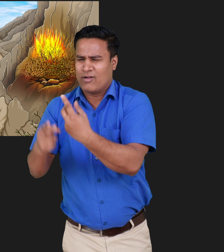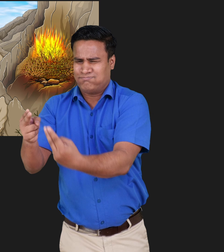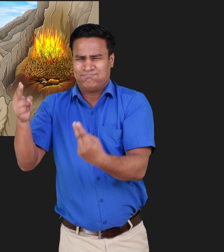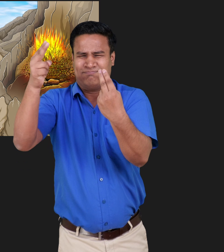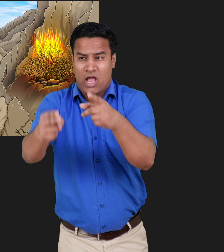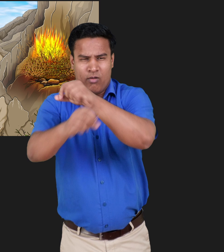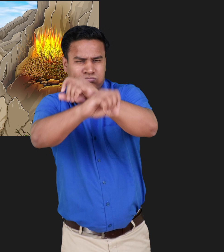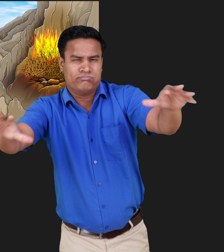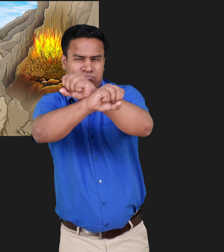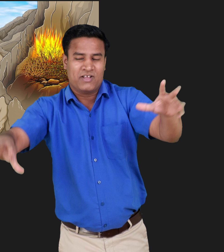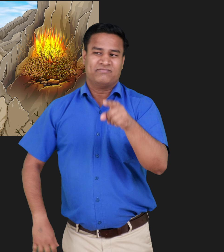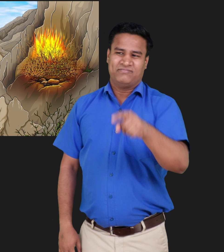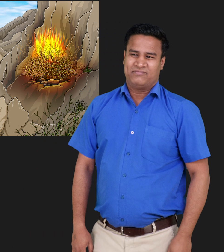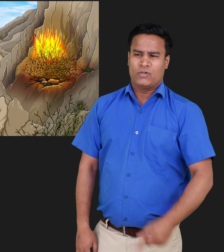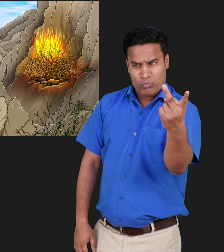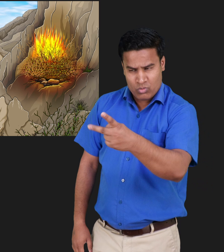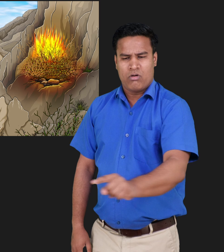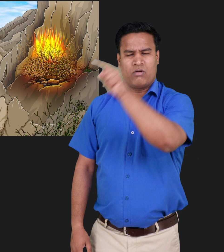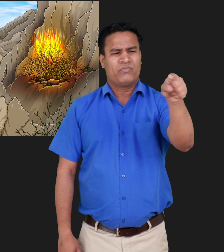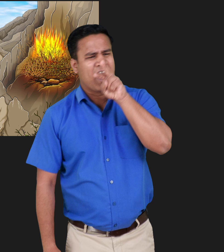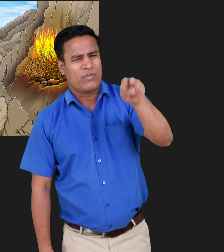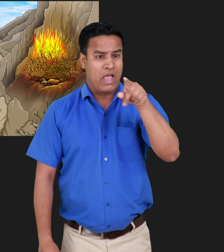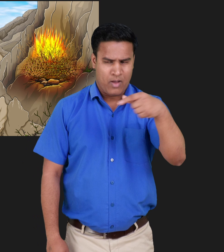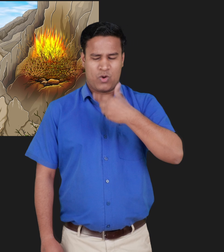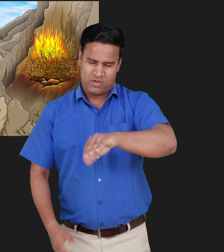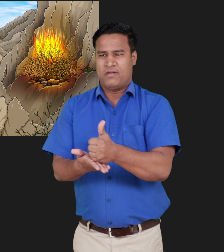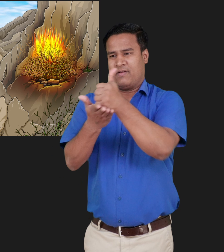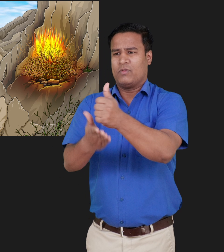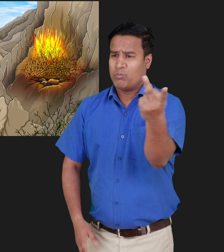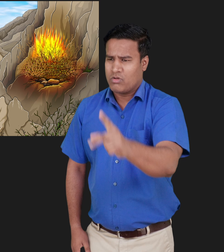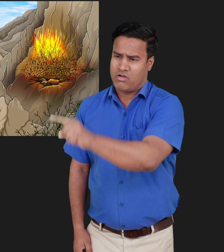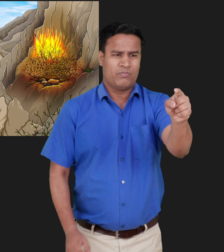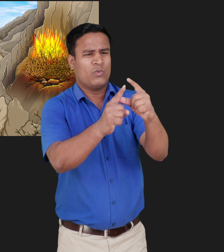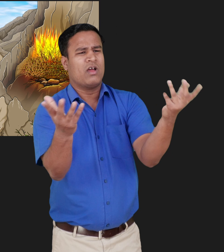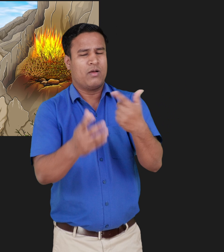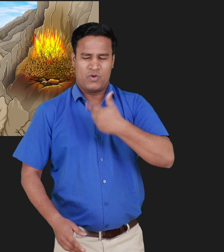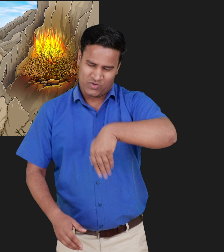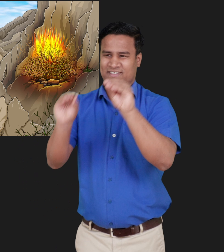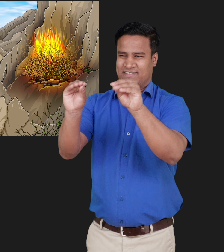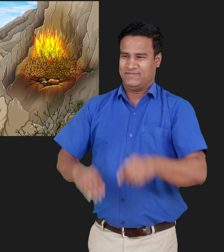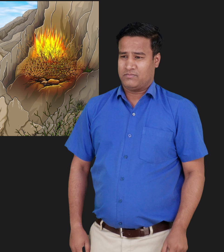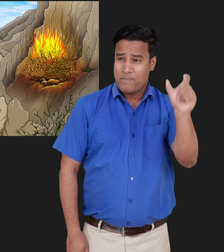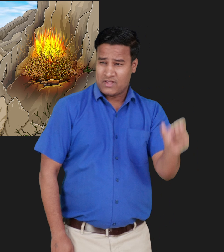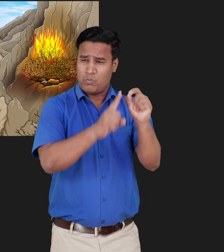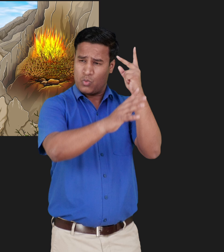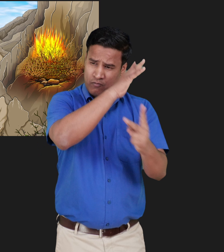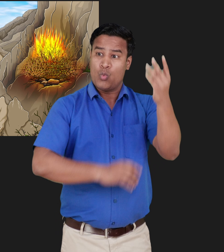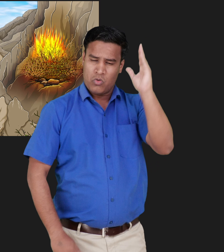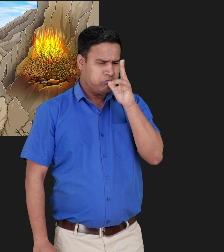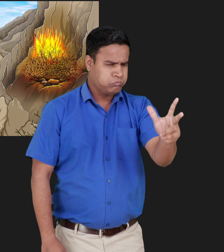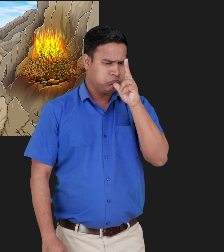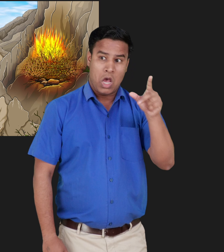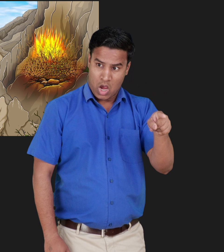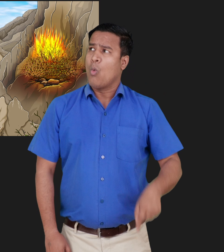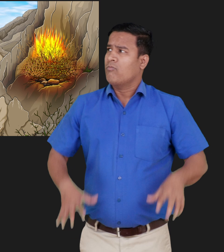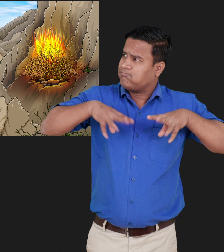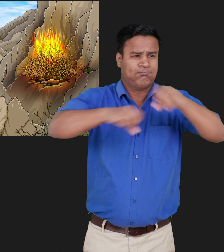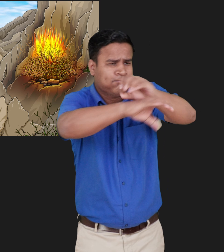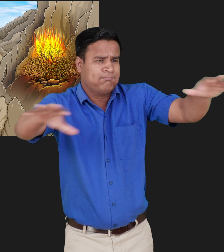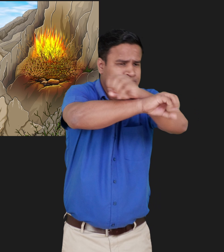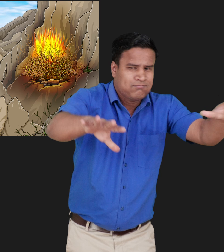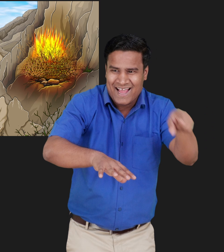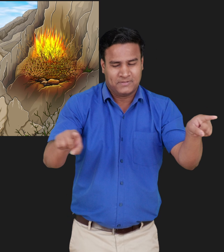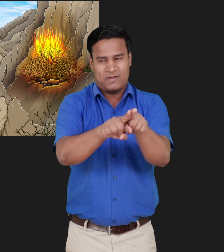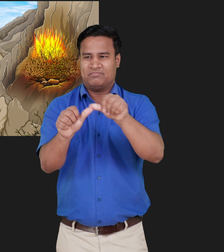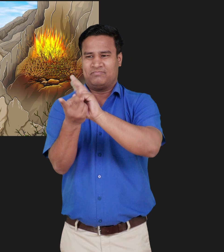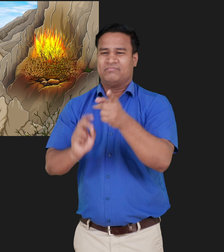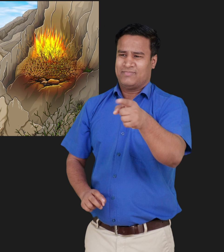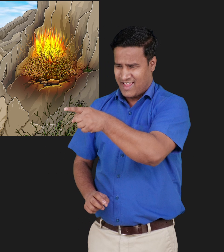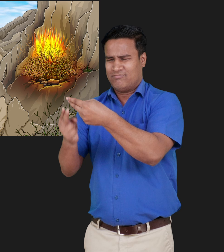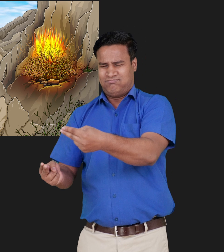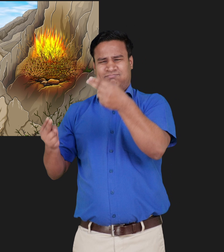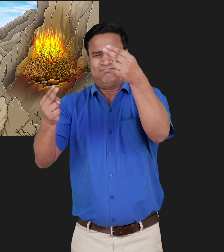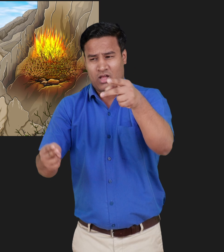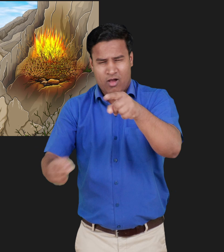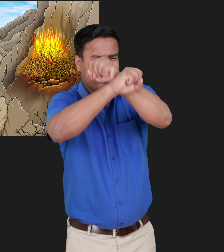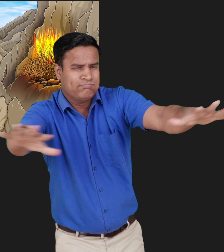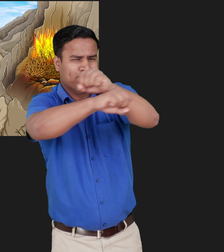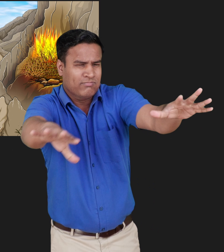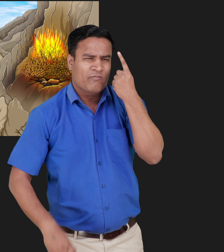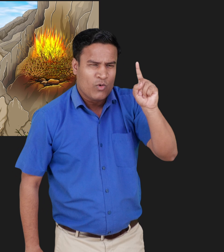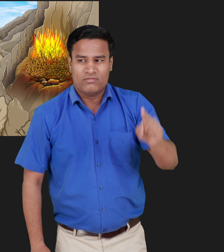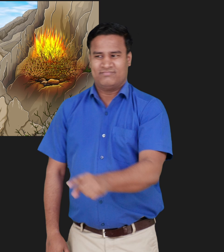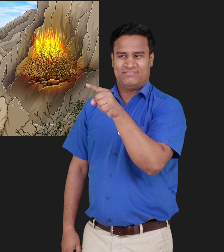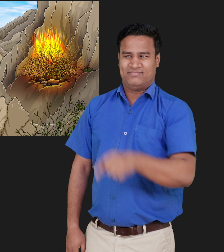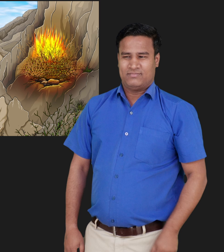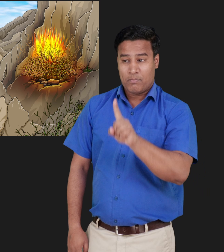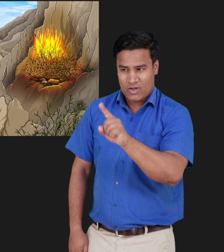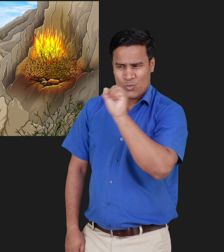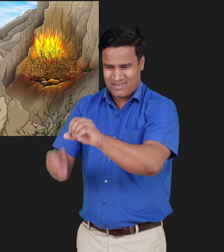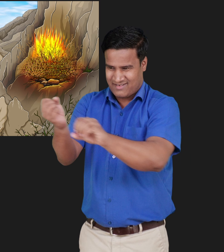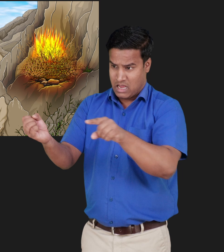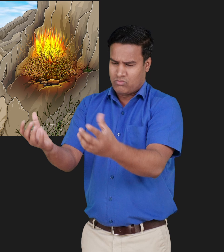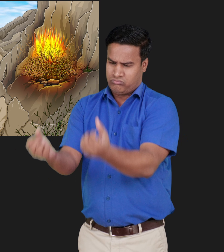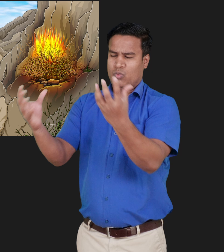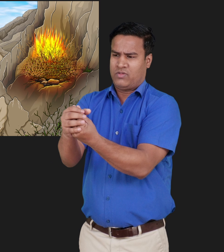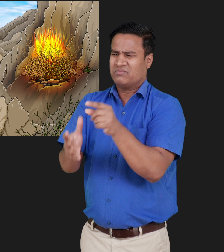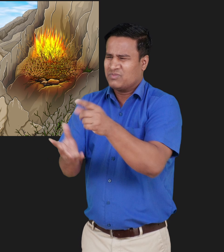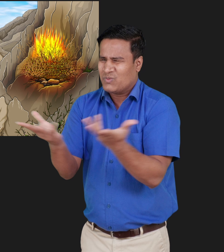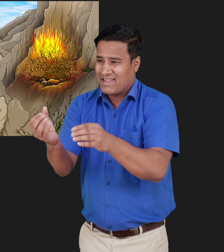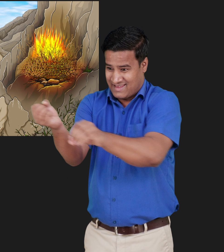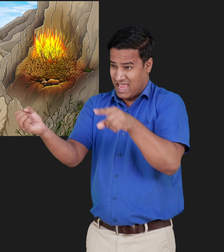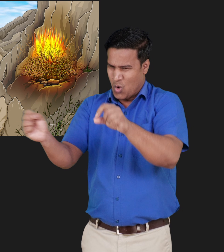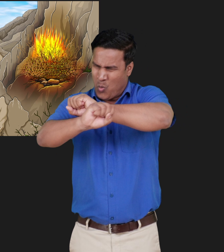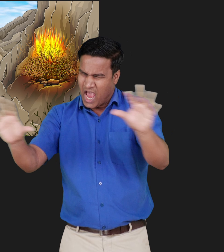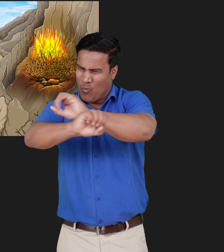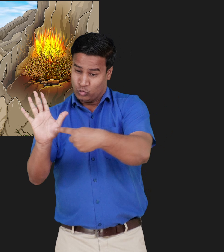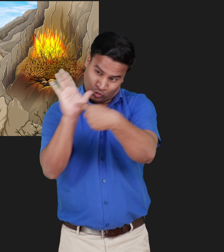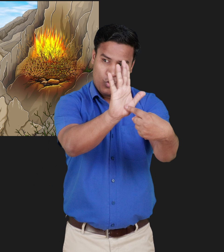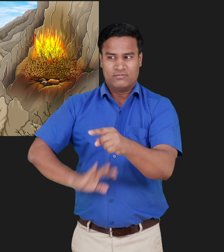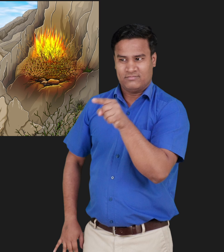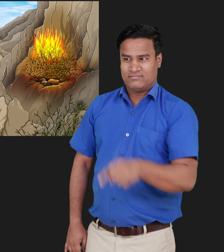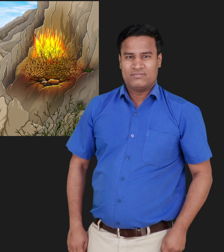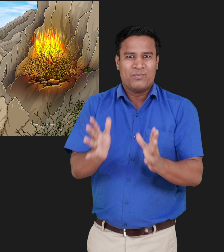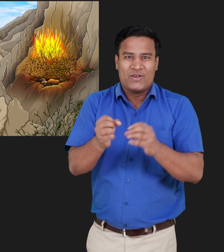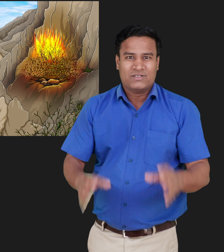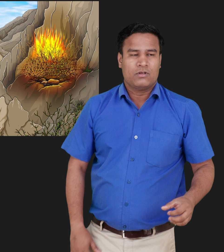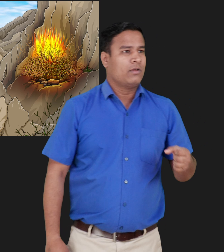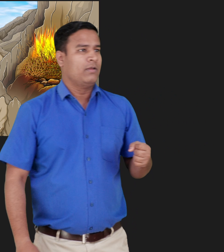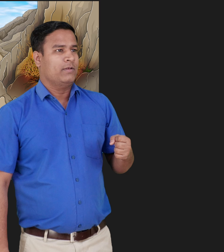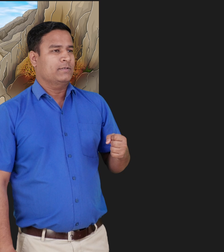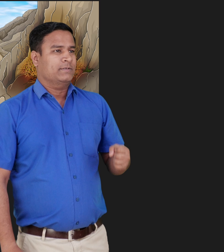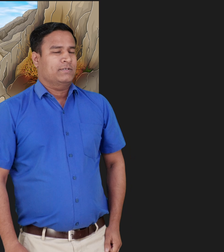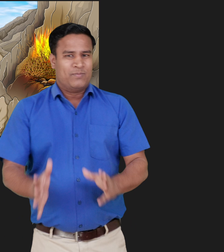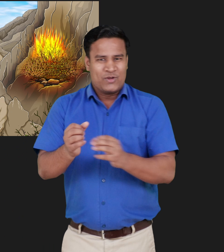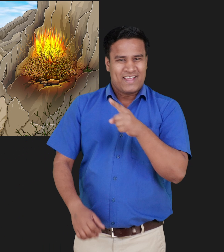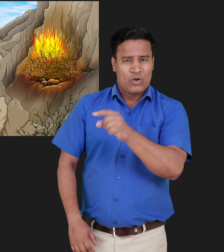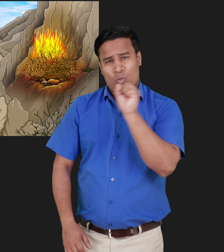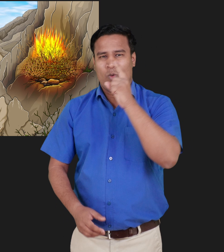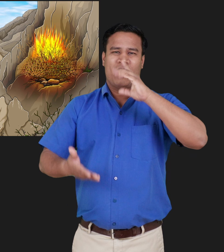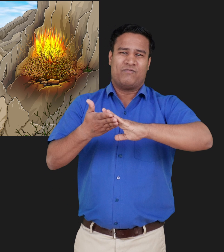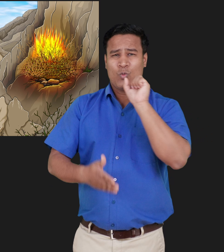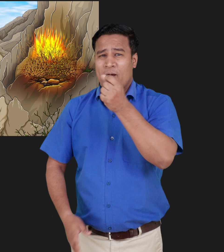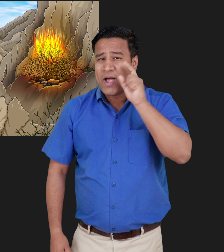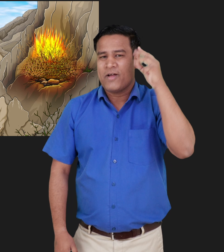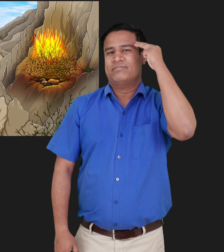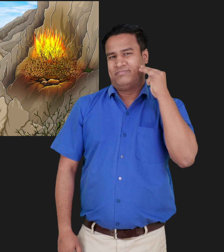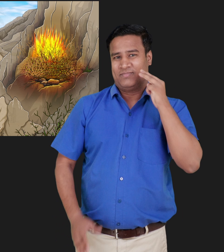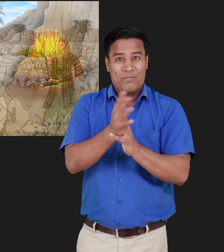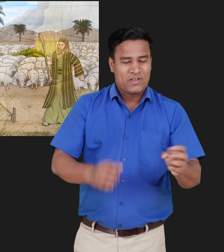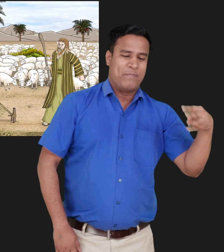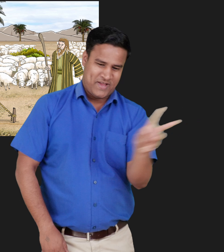You are to speak to him and put the words in his mouth. I will help both of you to speak, and I will teach you what to do. He will speak to the people for you. He will be your spokesman, and it will be as if you were God to him. But take this staff in your hand so you can perform signs with it.”